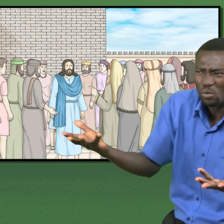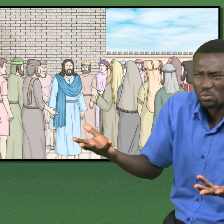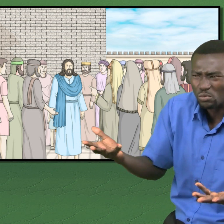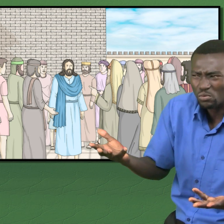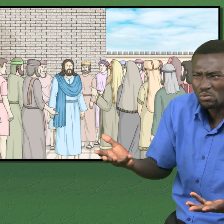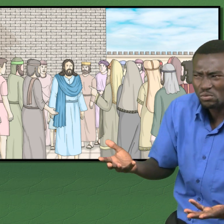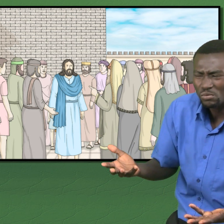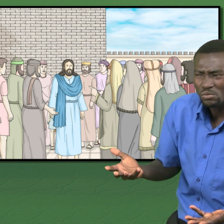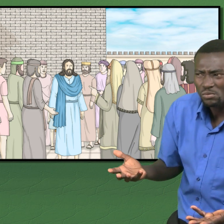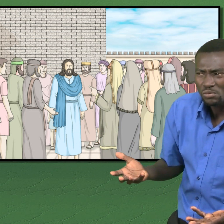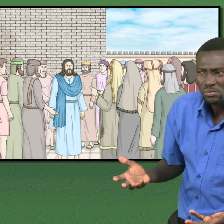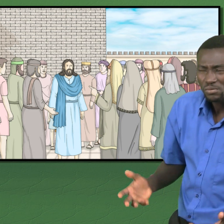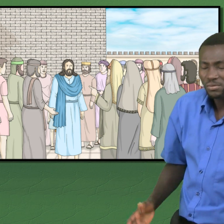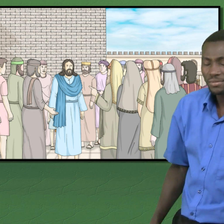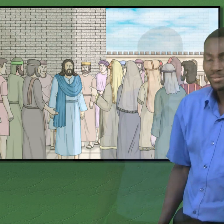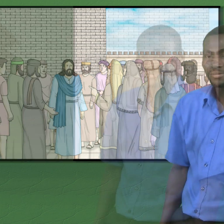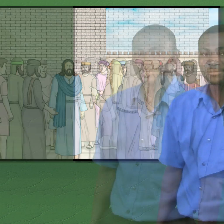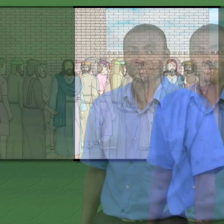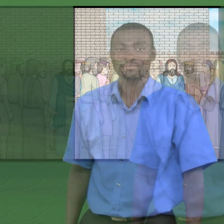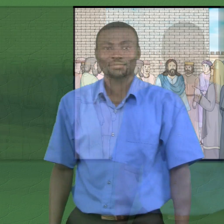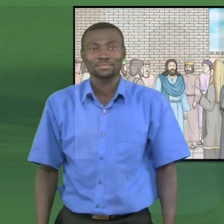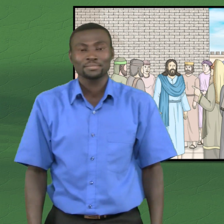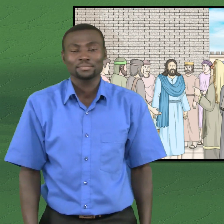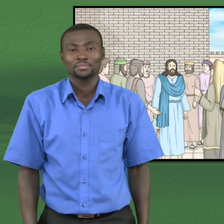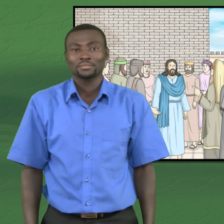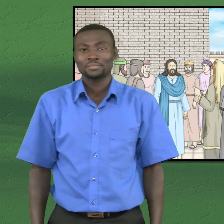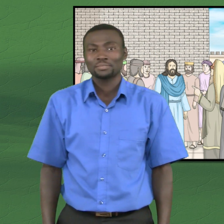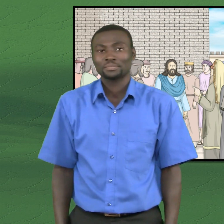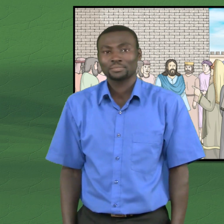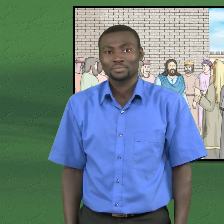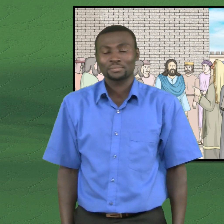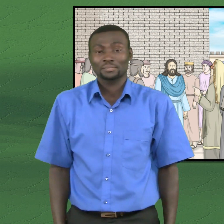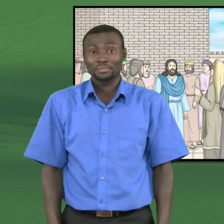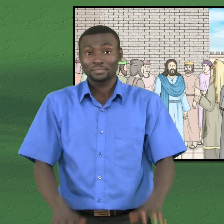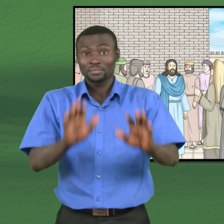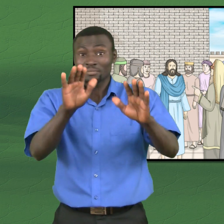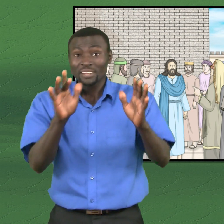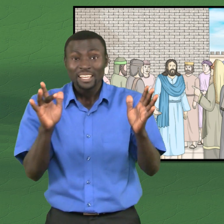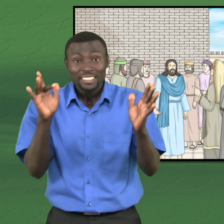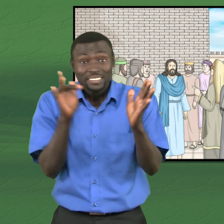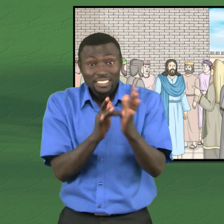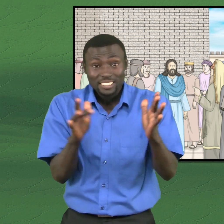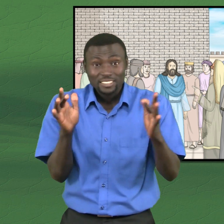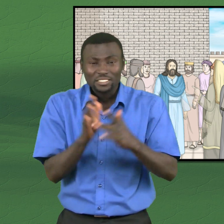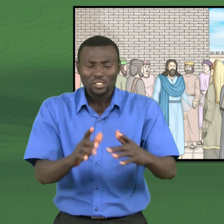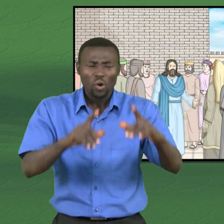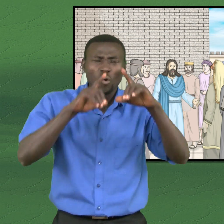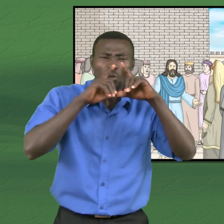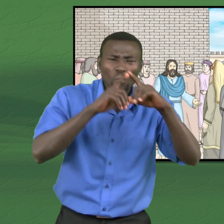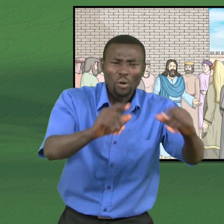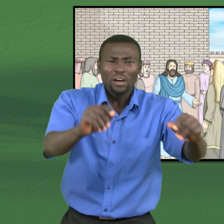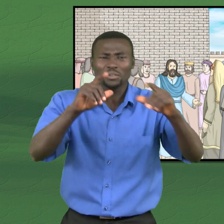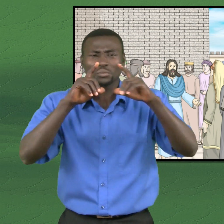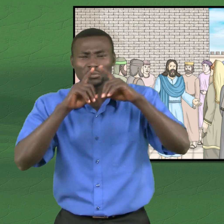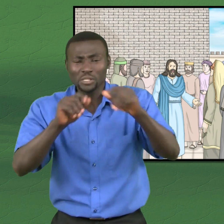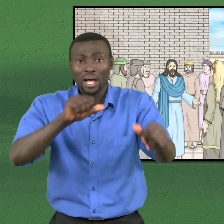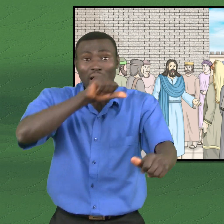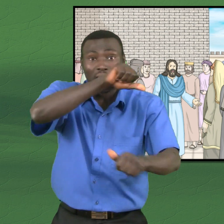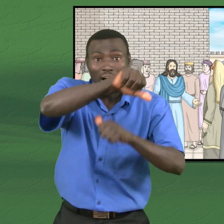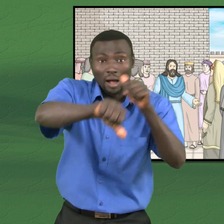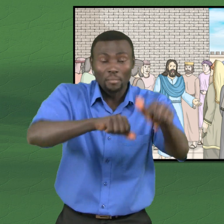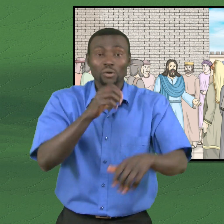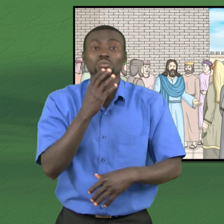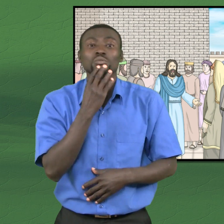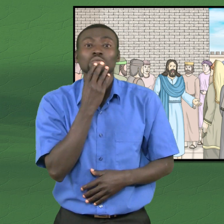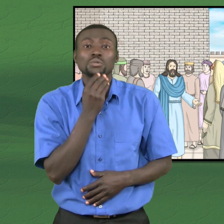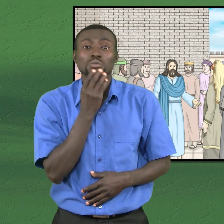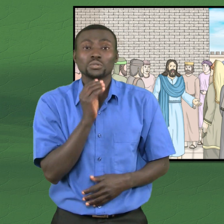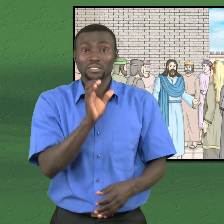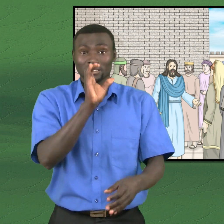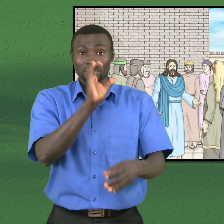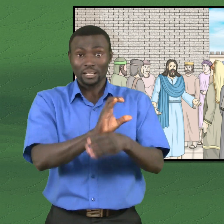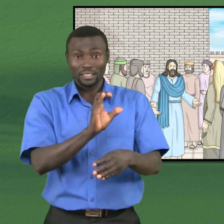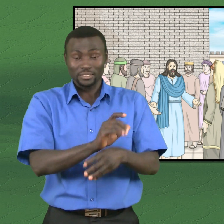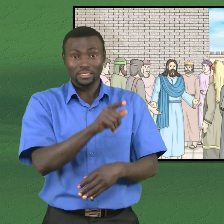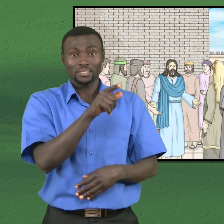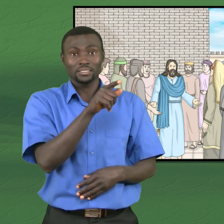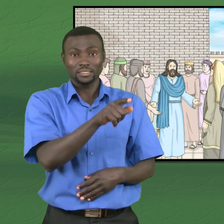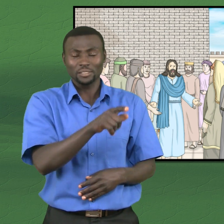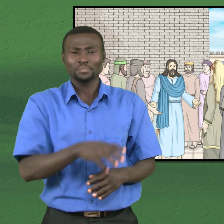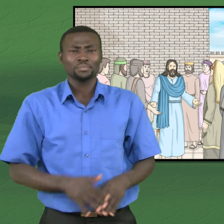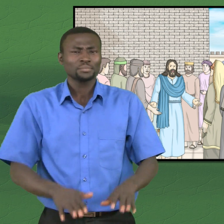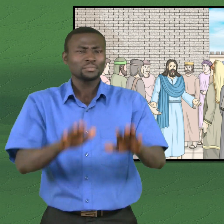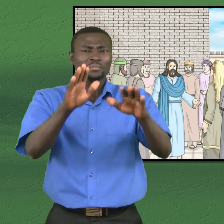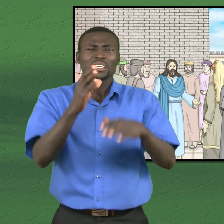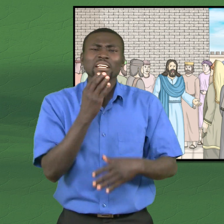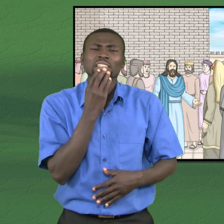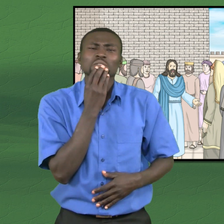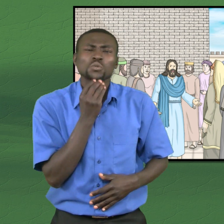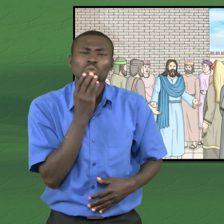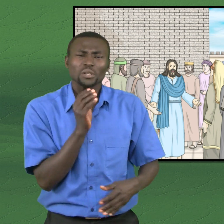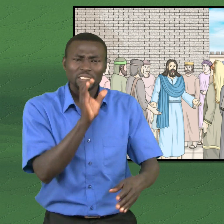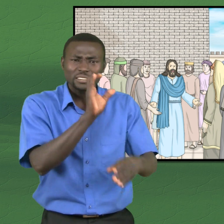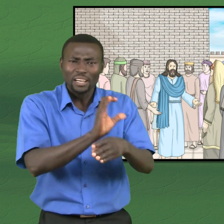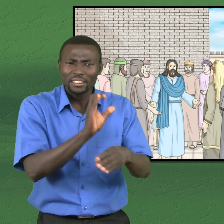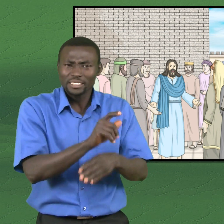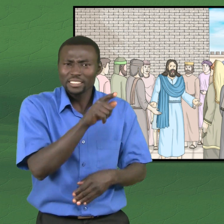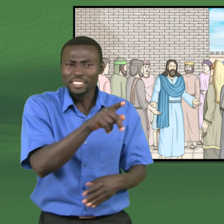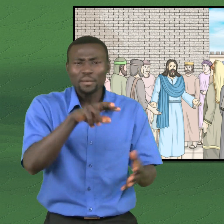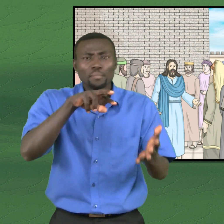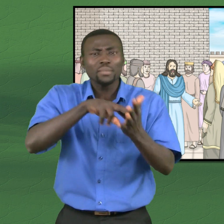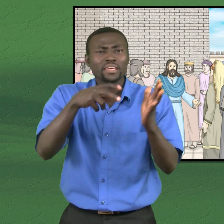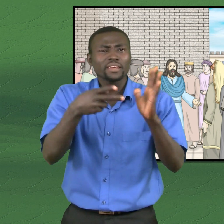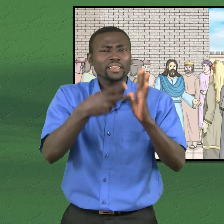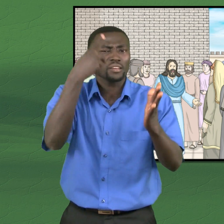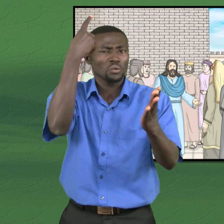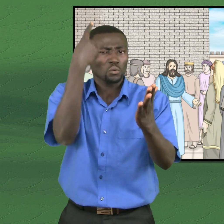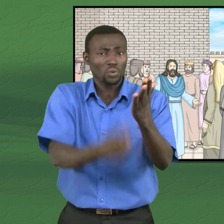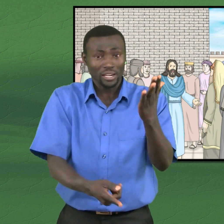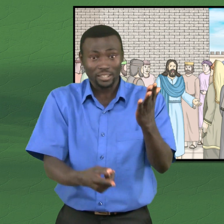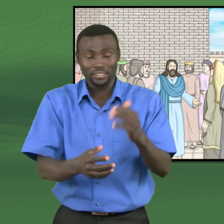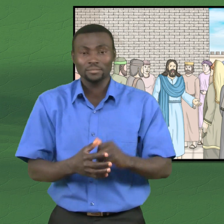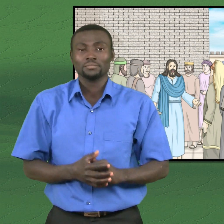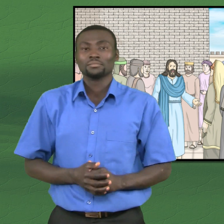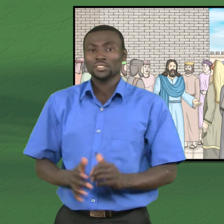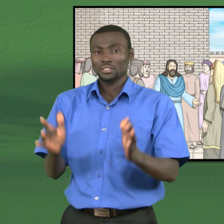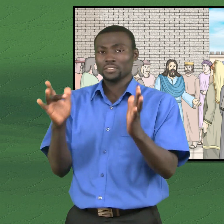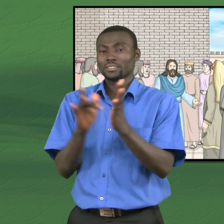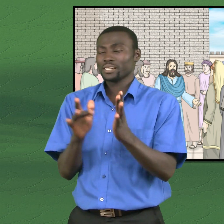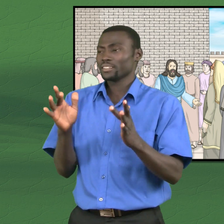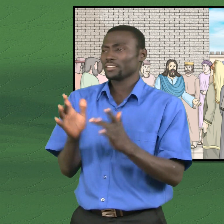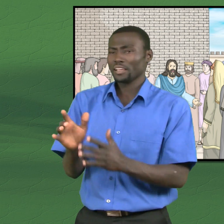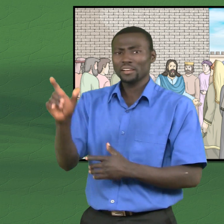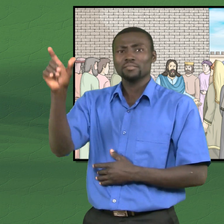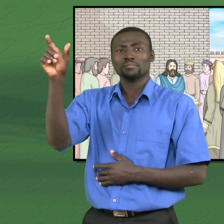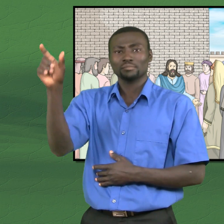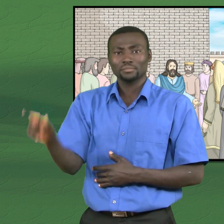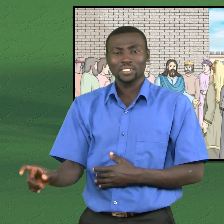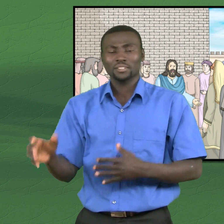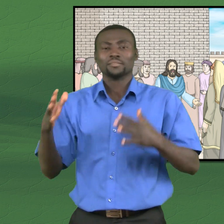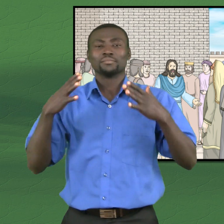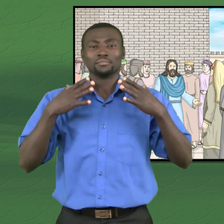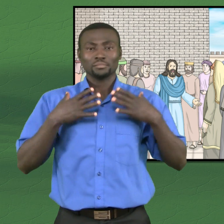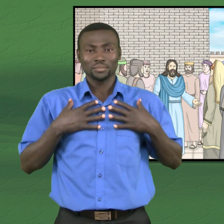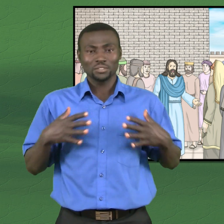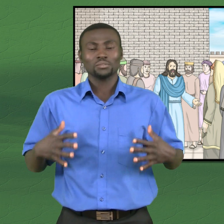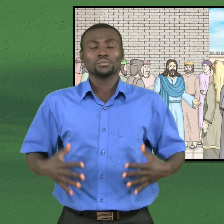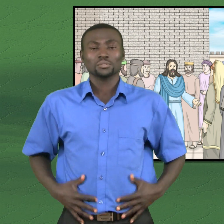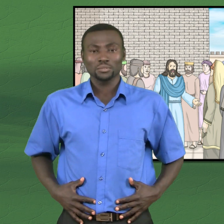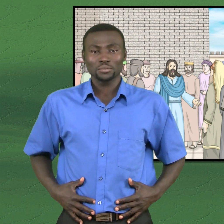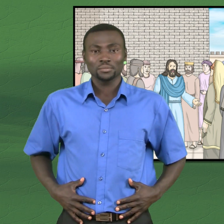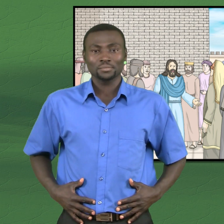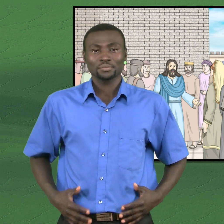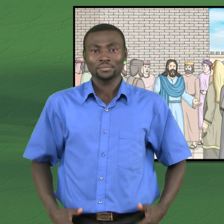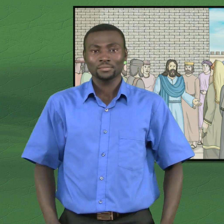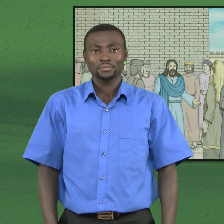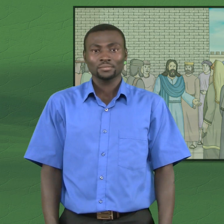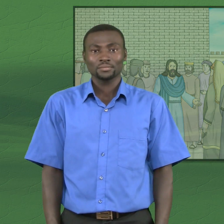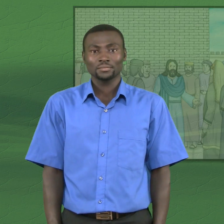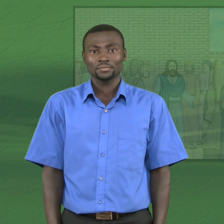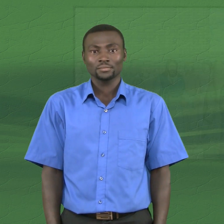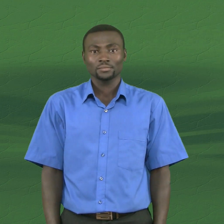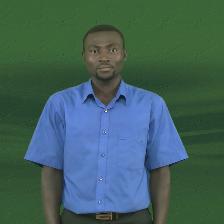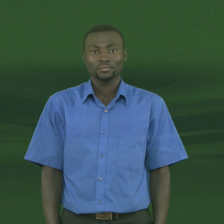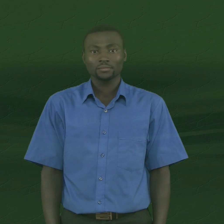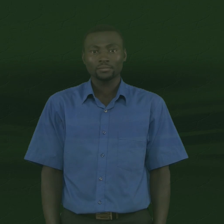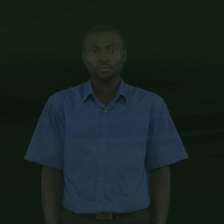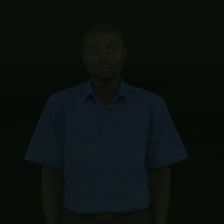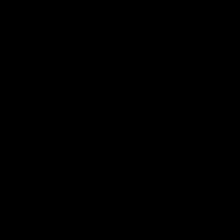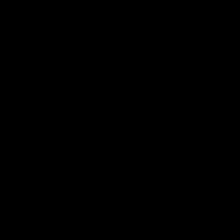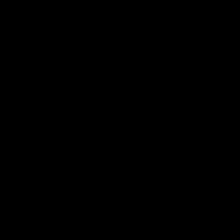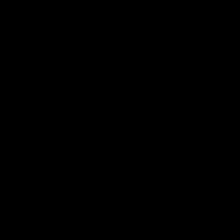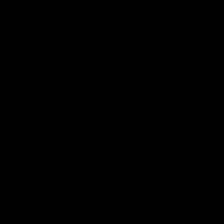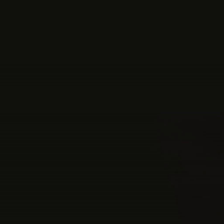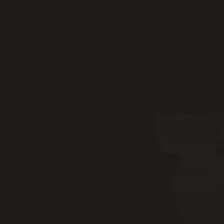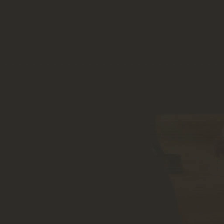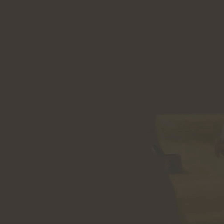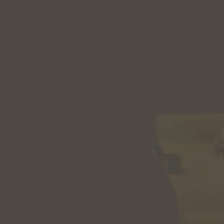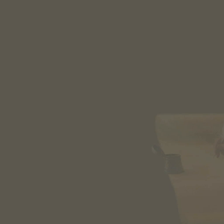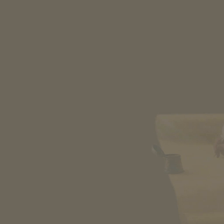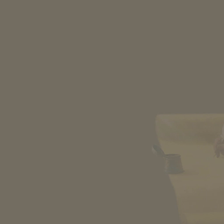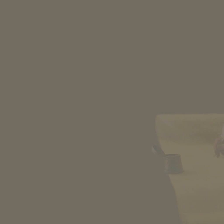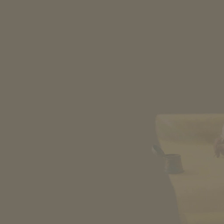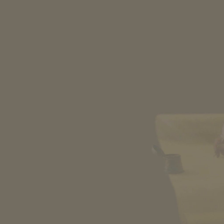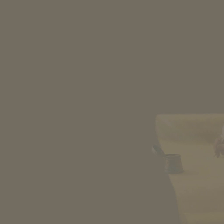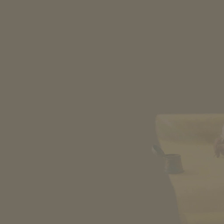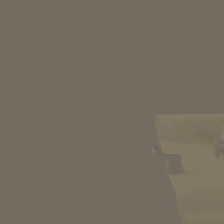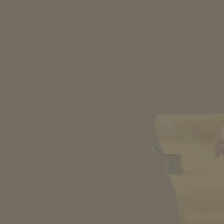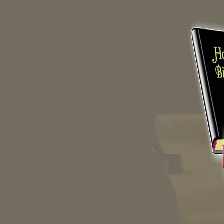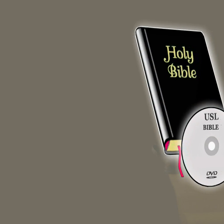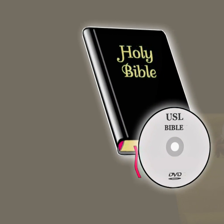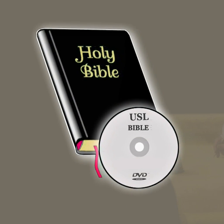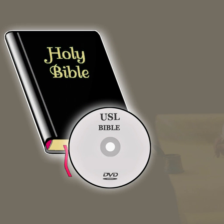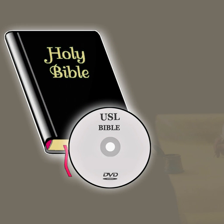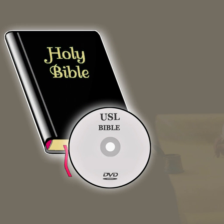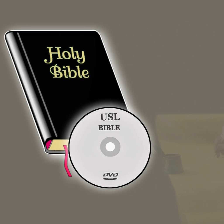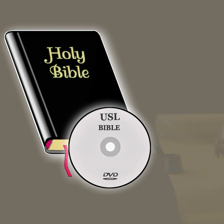But Jesus was speaking about the temple of His body.